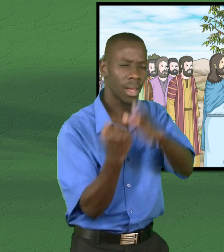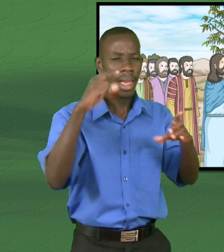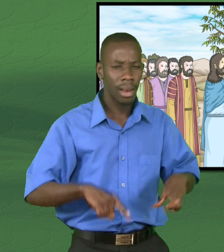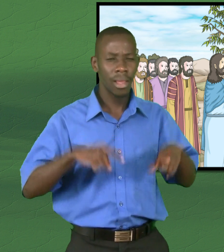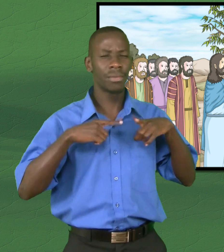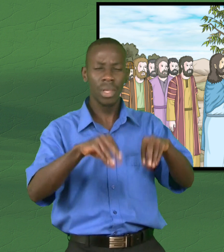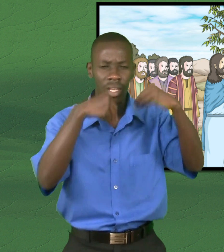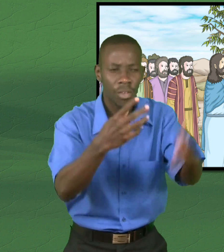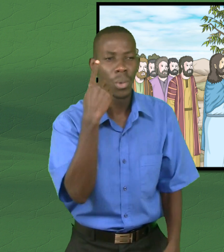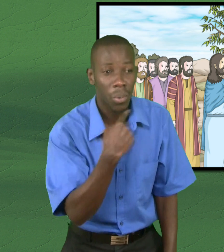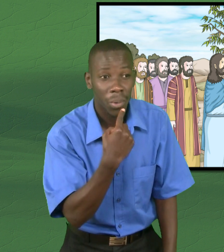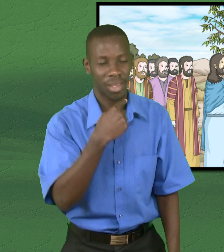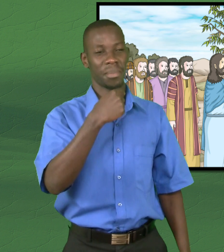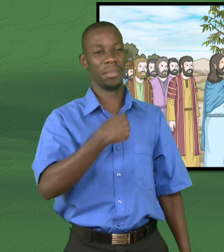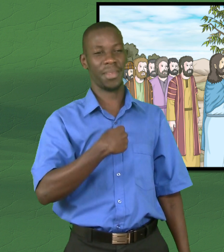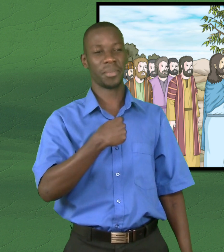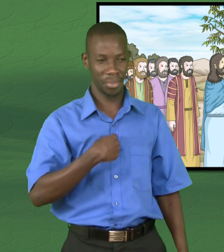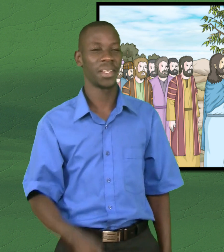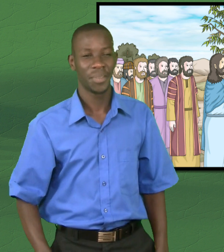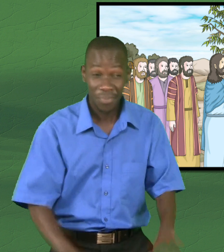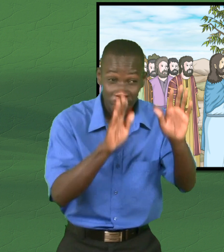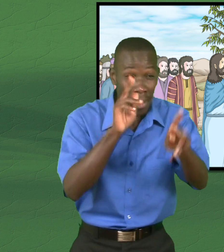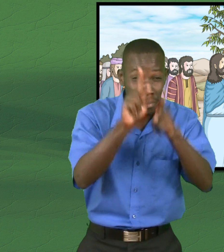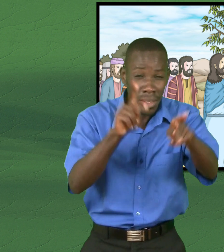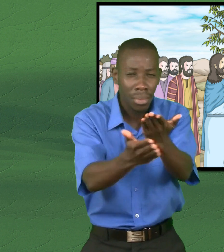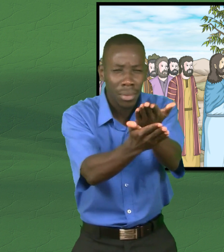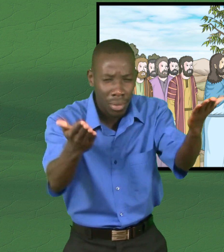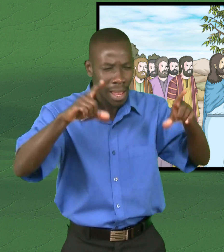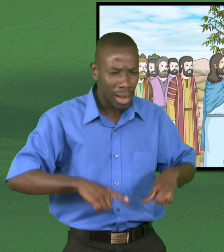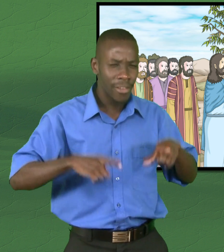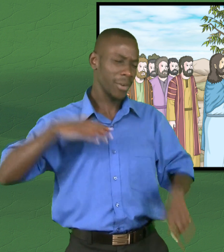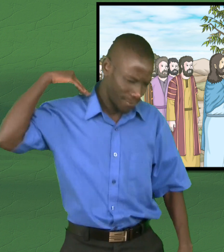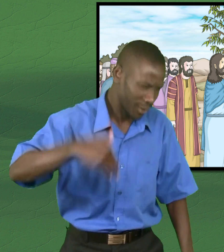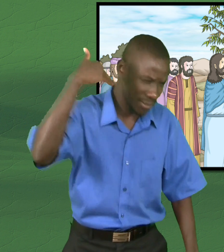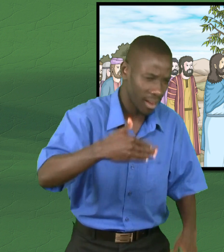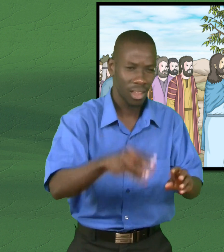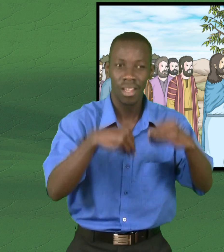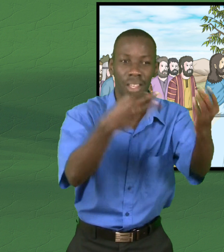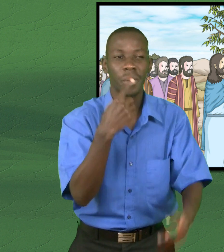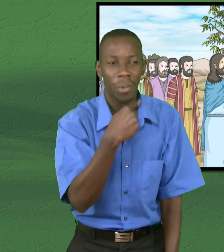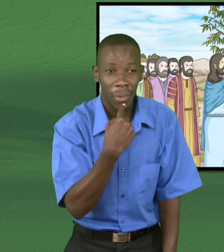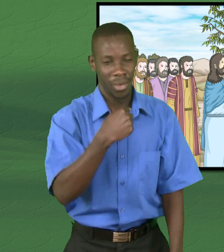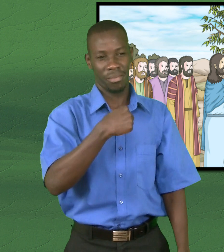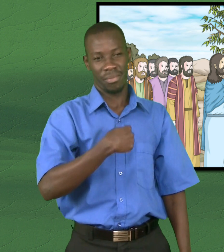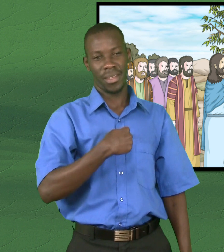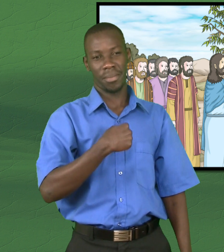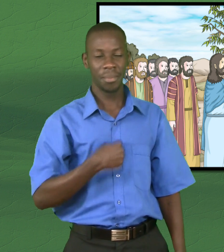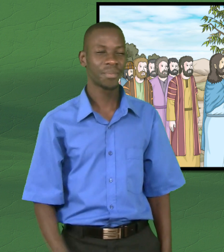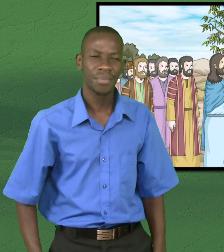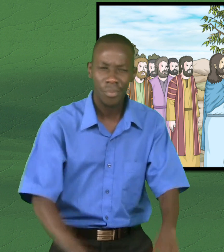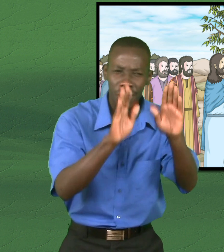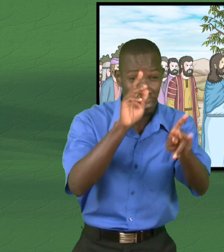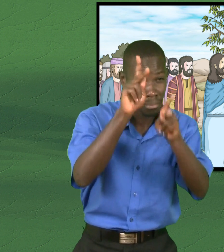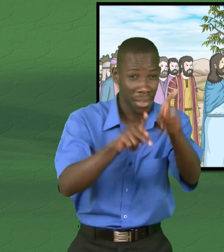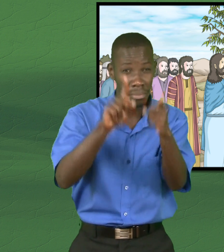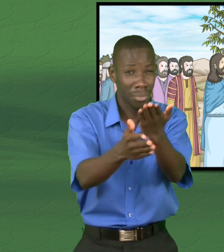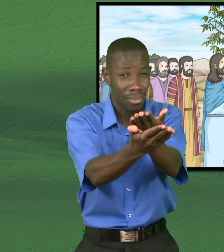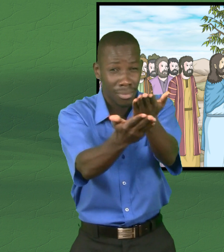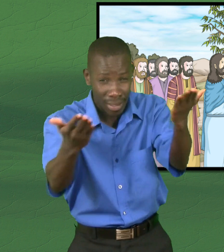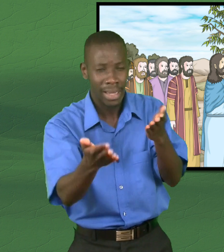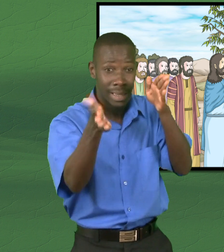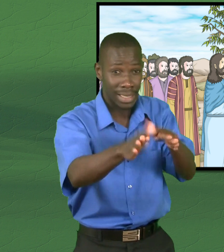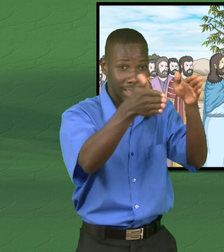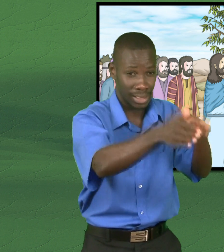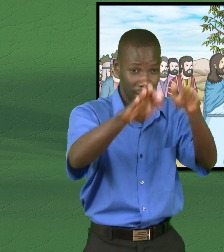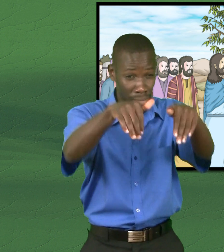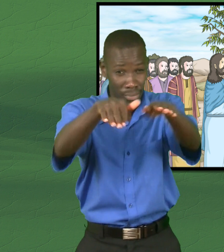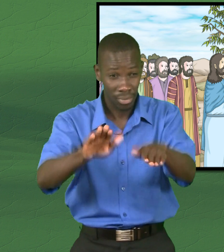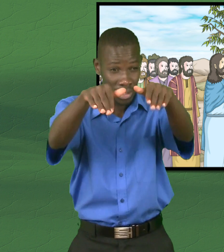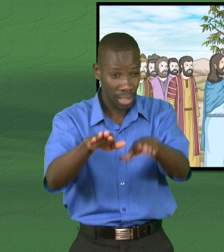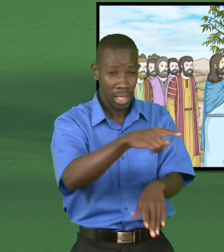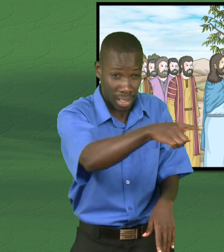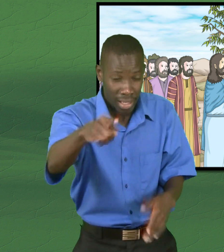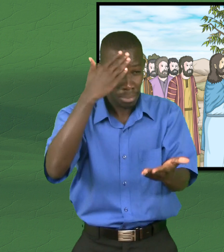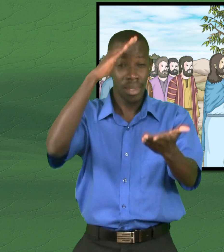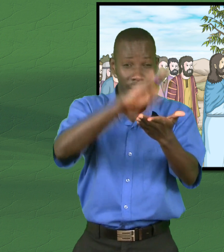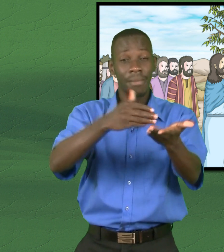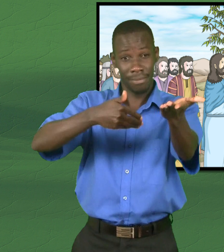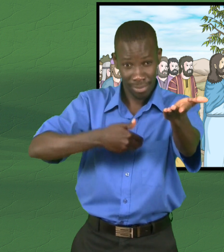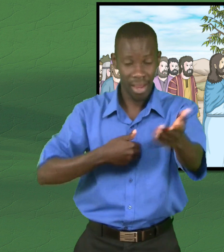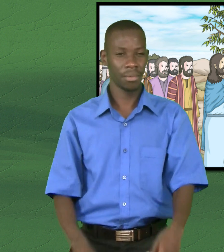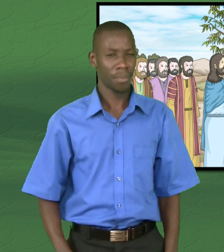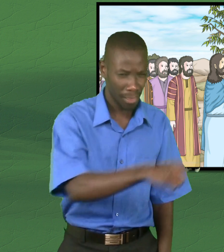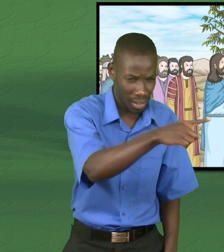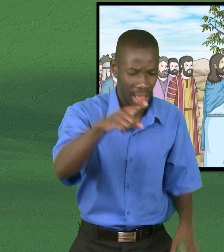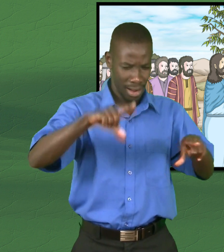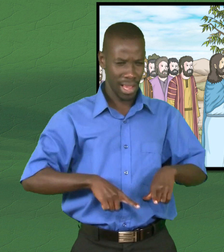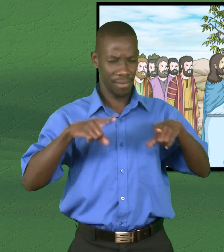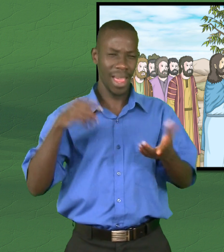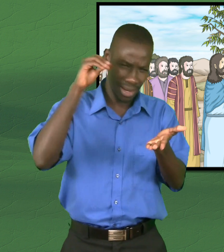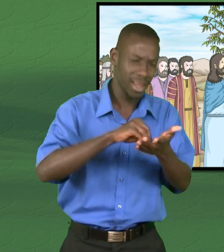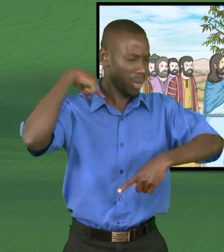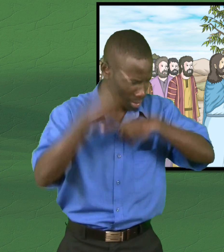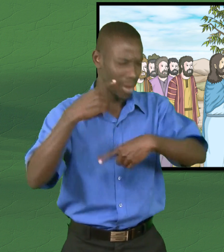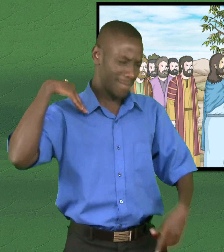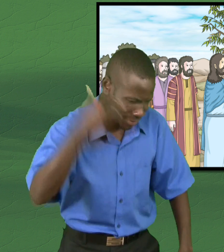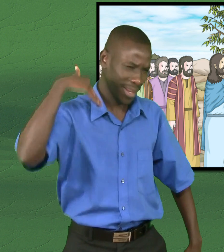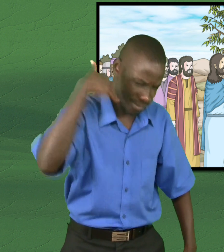Whoever believes in Me will live, even though he dies.